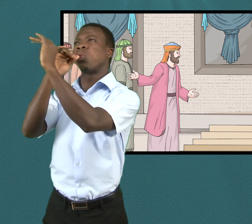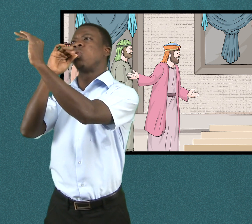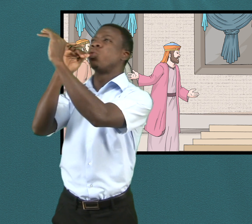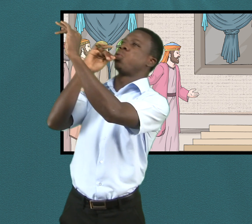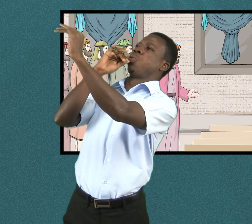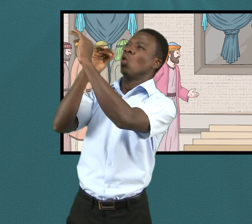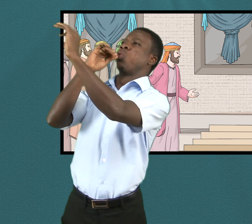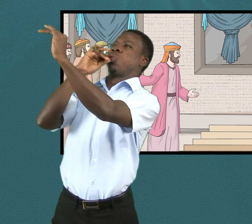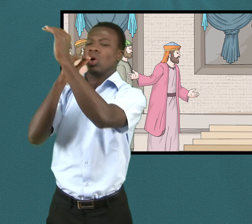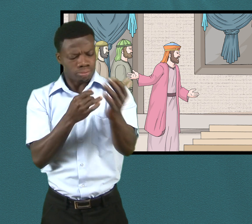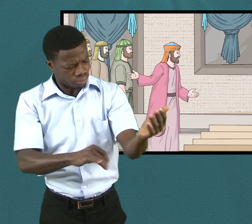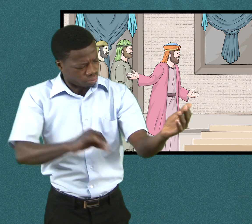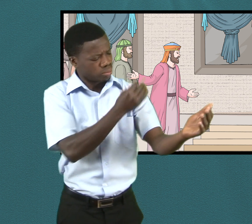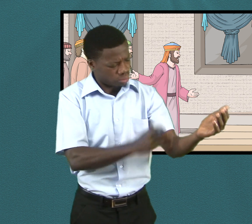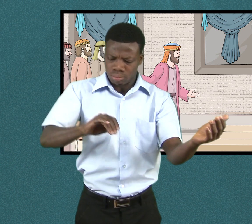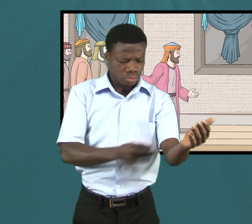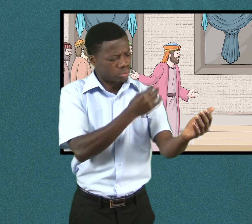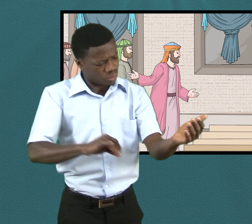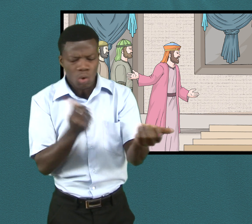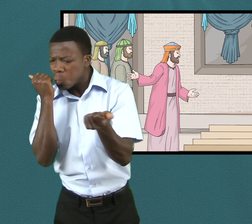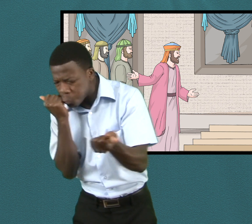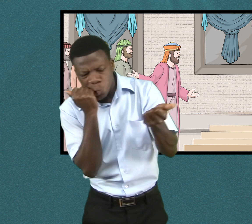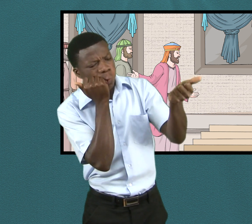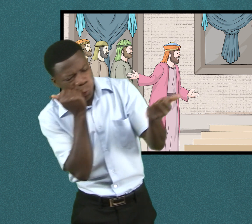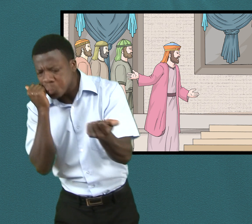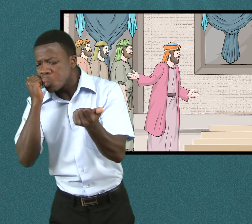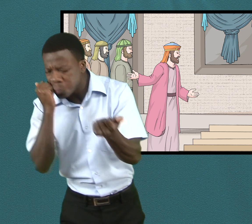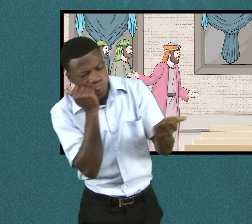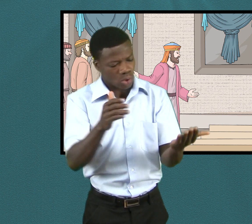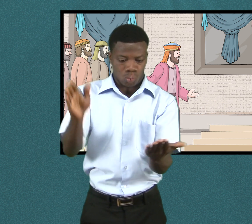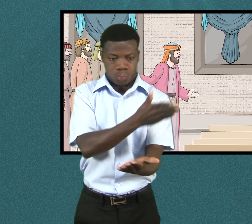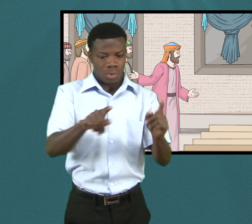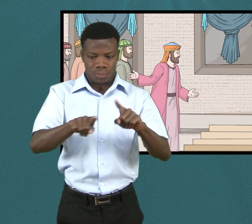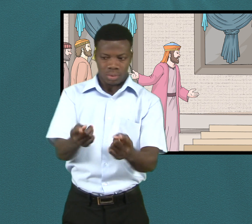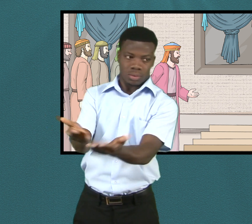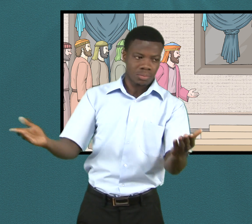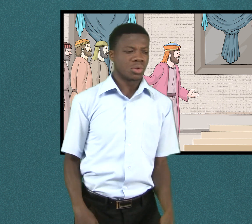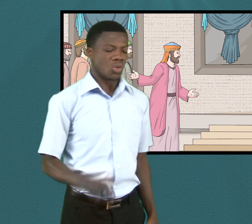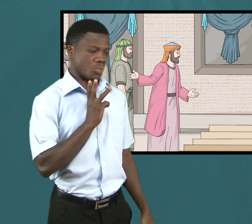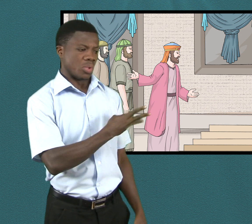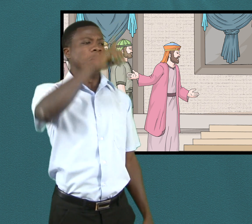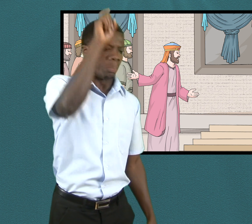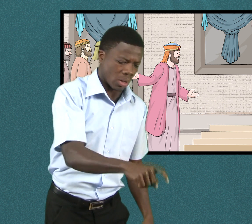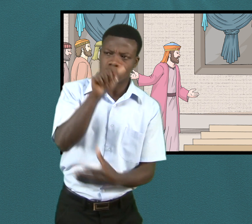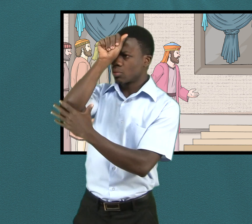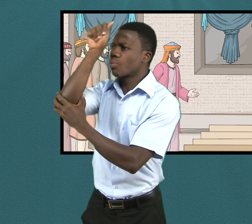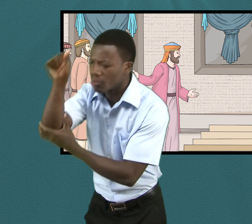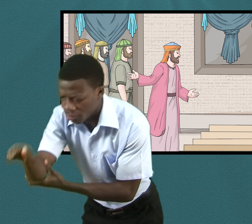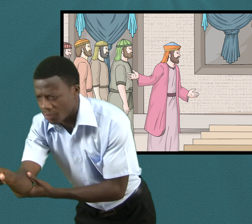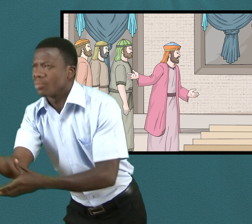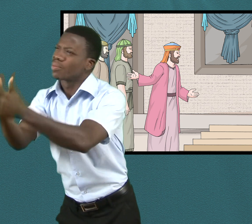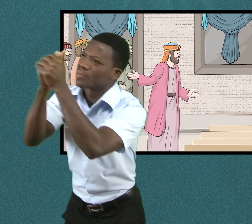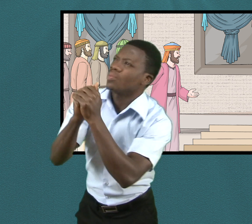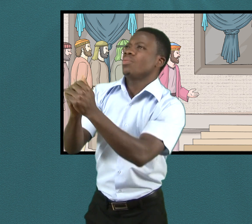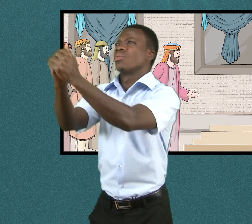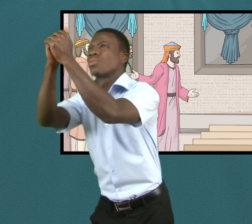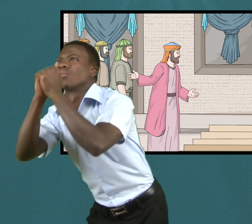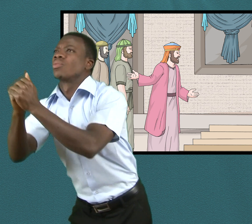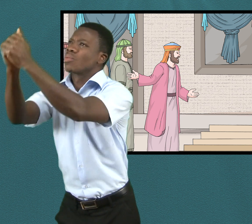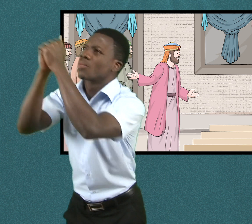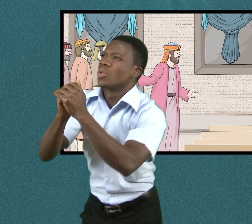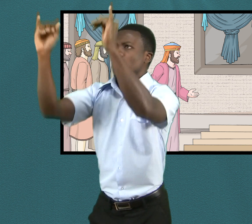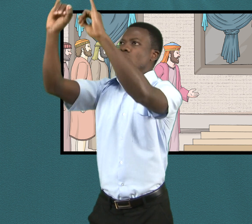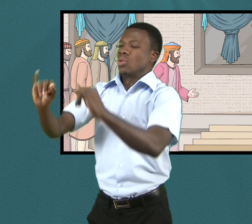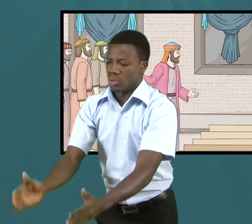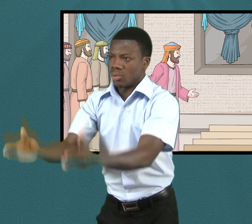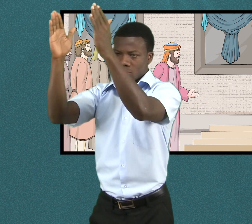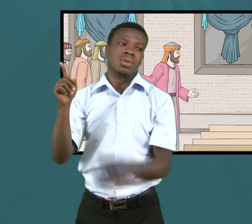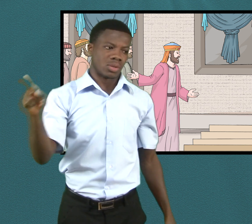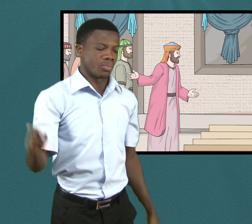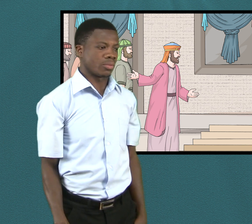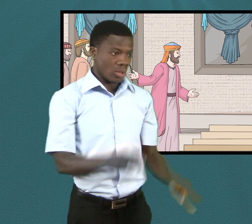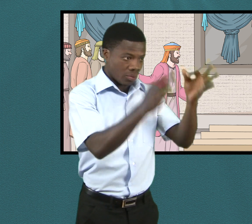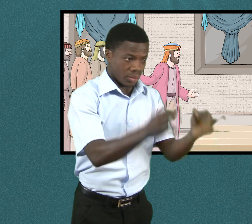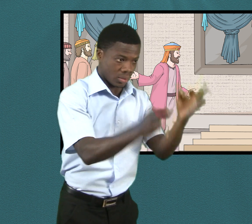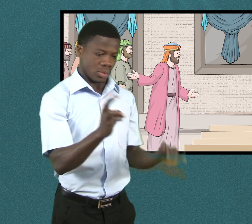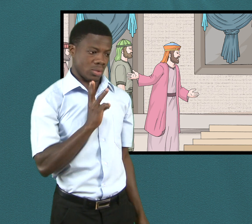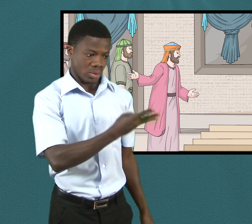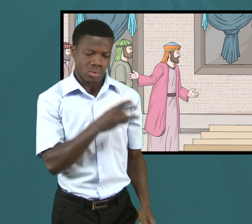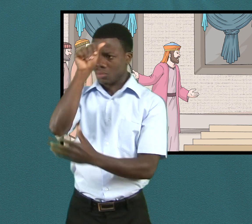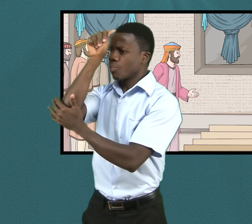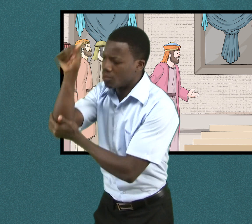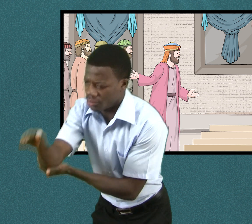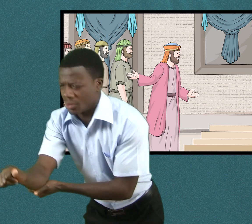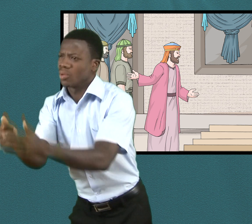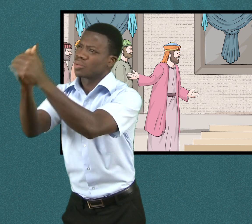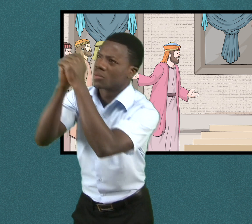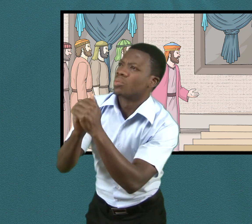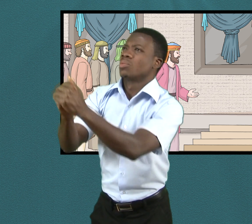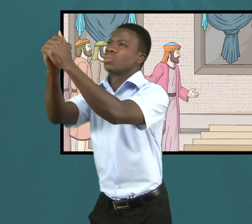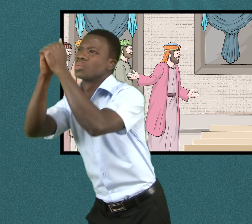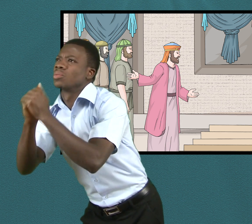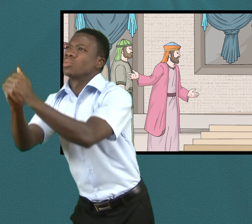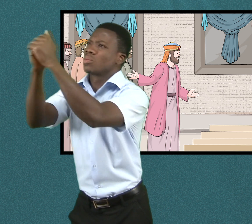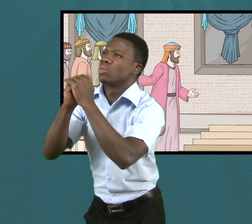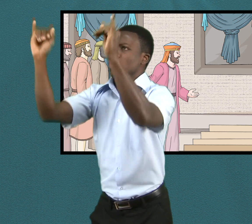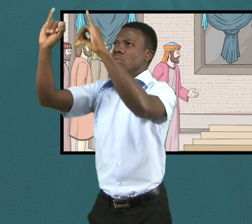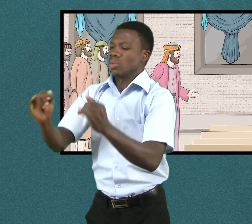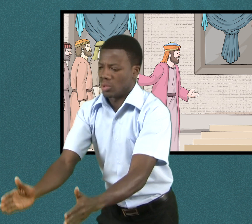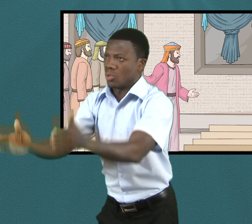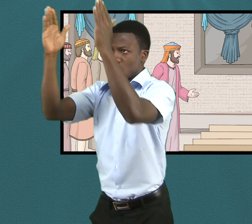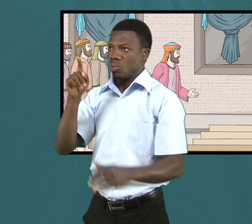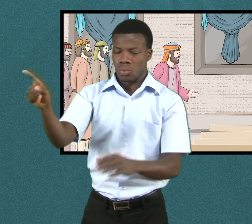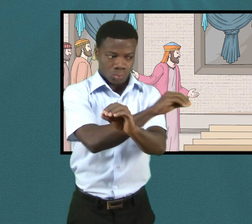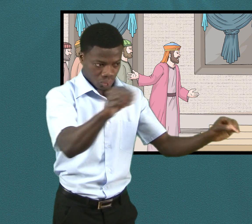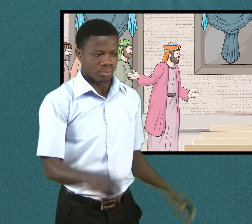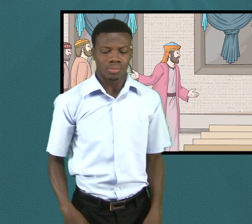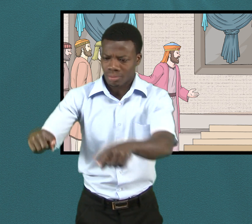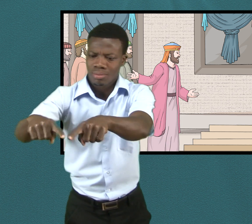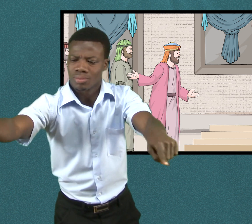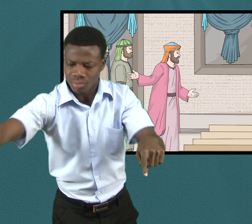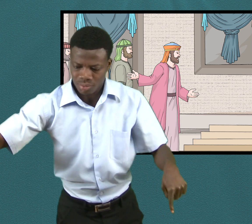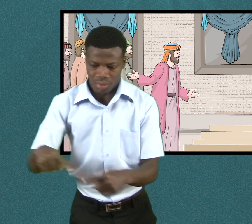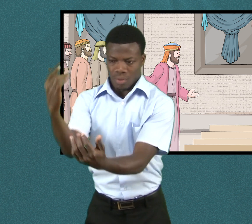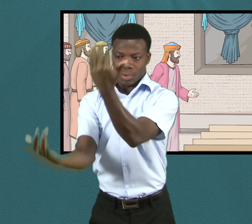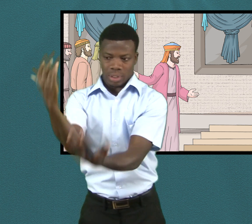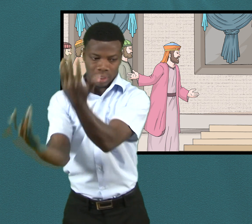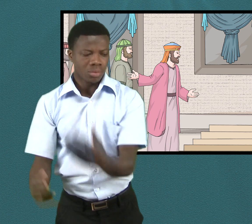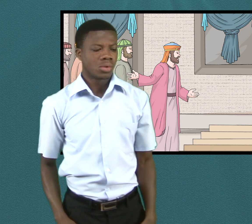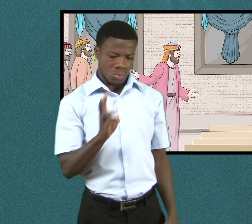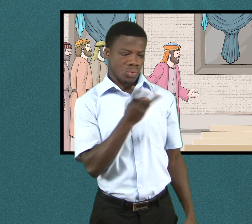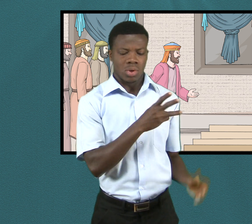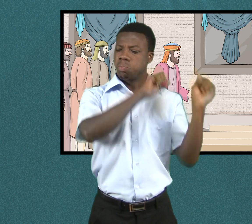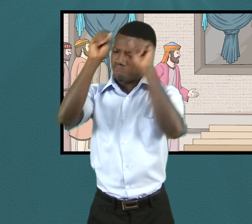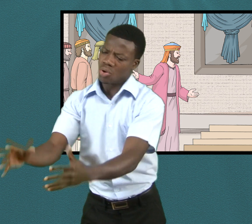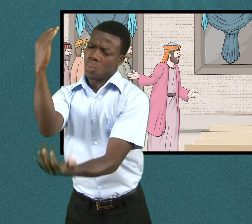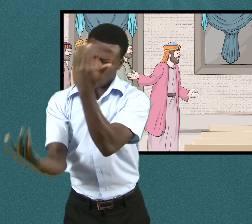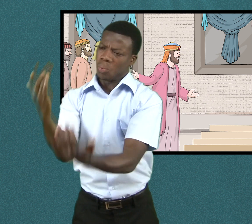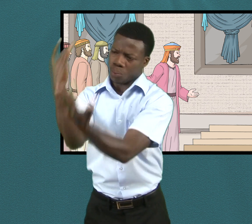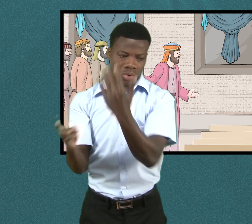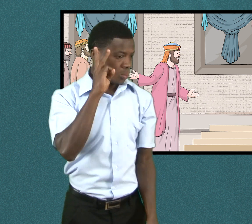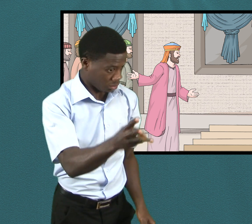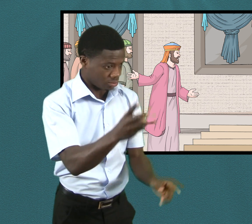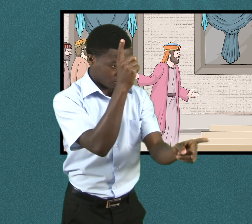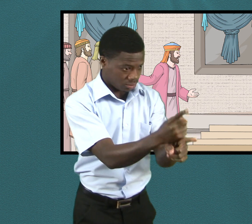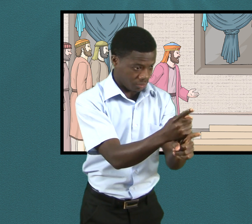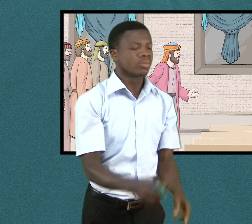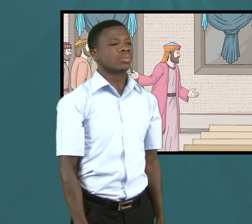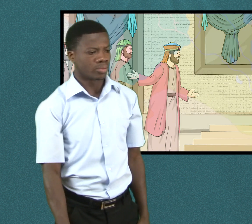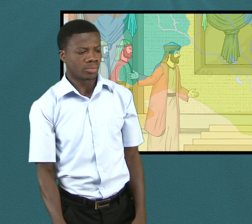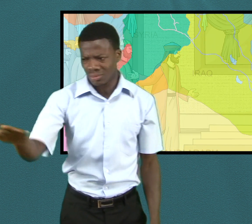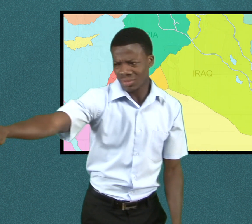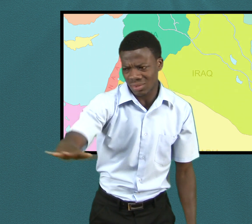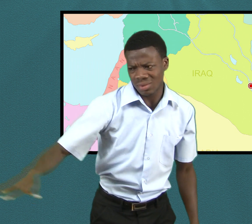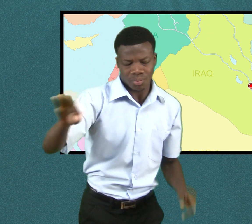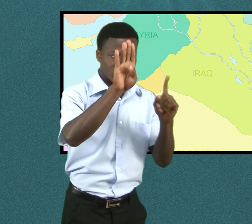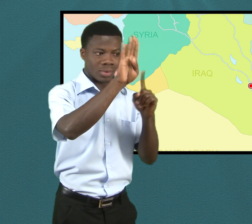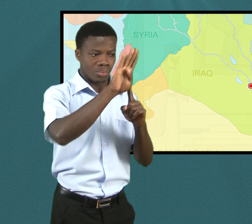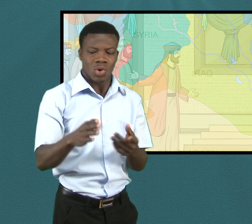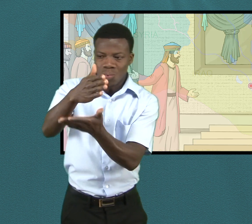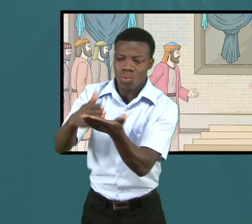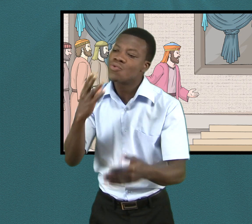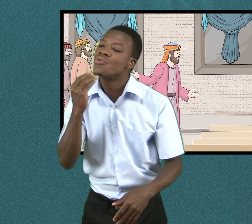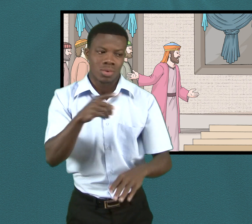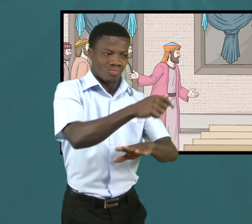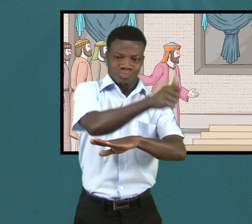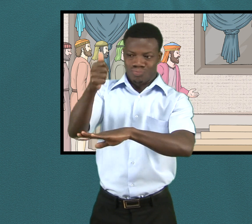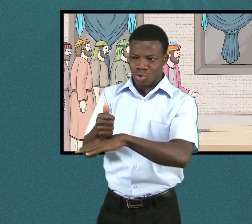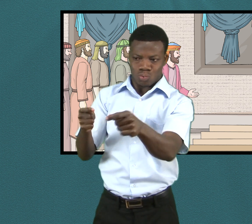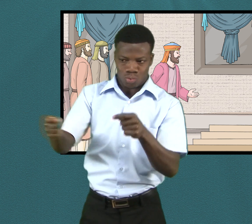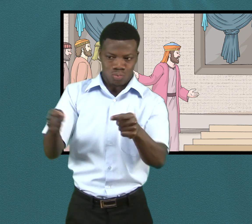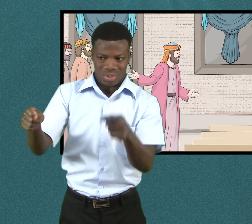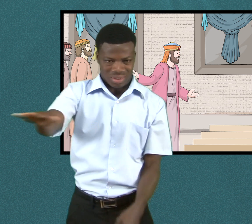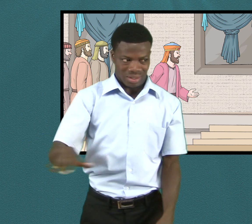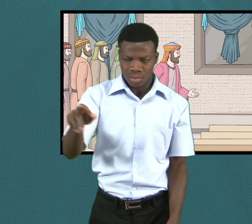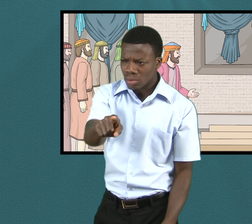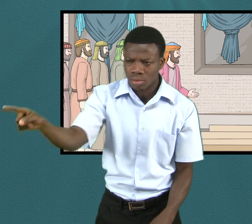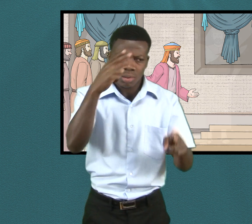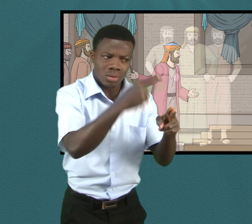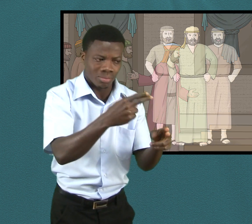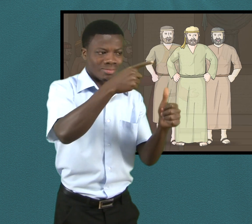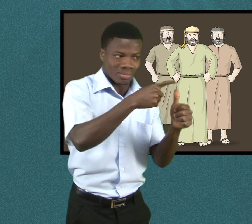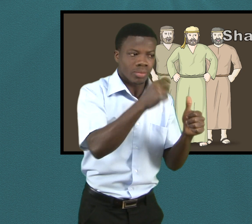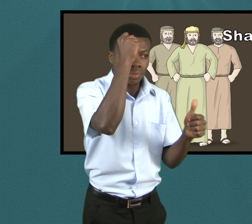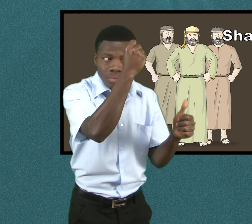You, O king, have issued a decree that everyone who hears the sound of the horn, flute, zither, lyre, harp, pipes, and all kinds of music must fall down and worship the golden statue, and that whoever does not fall down and worship will be thrown into the blazing fiery furnace.